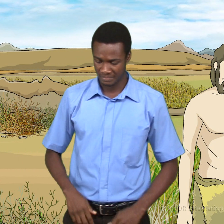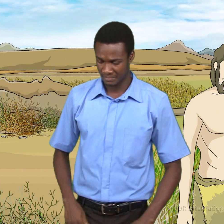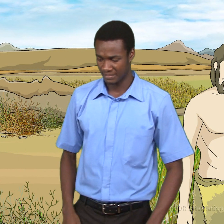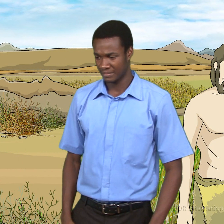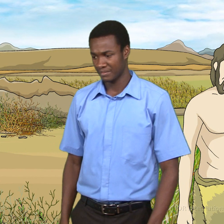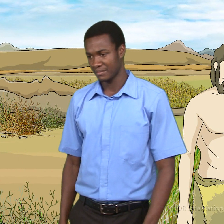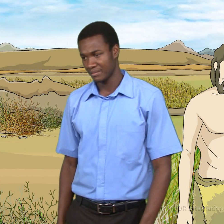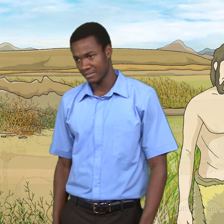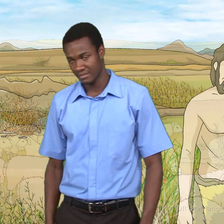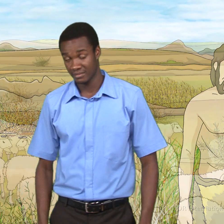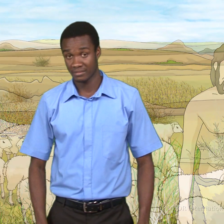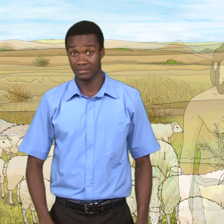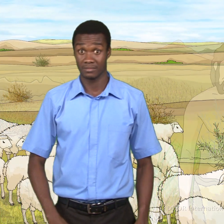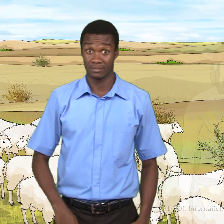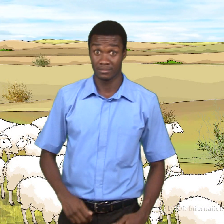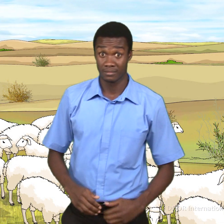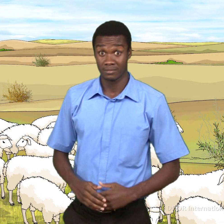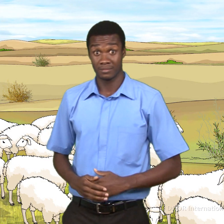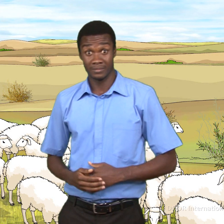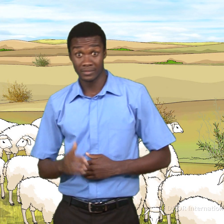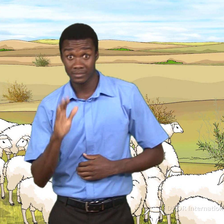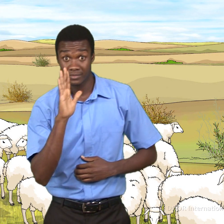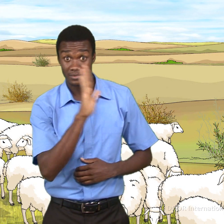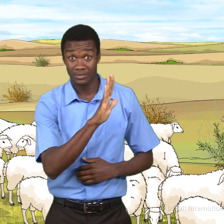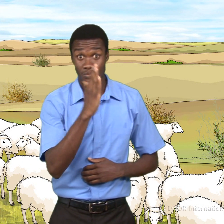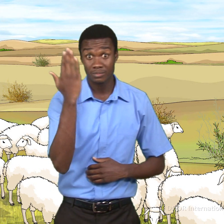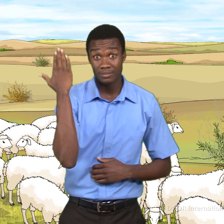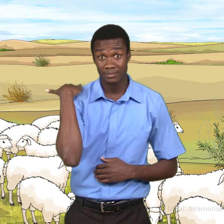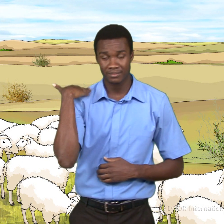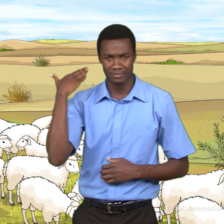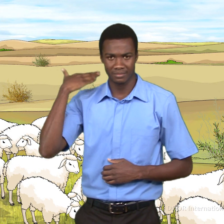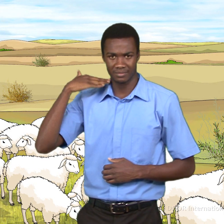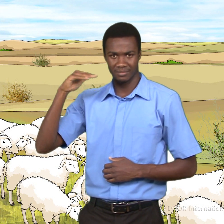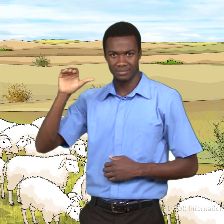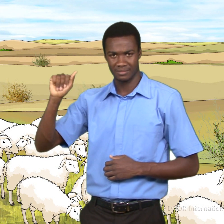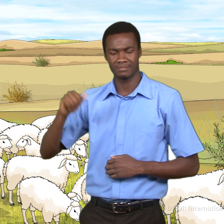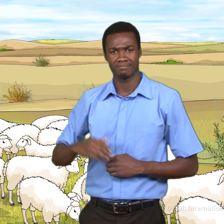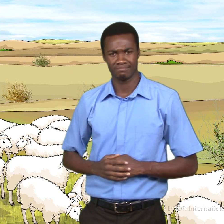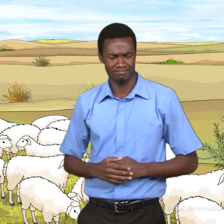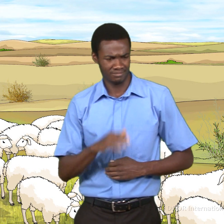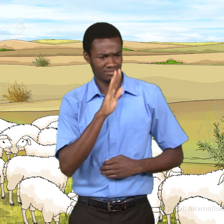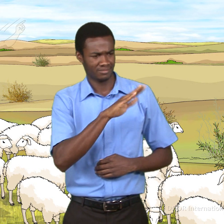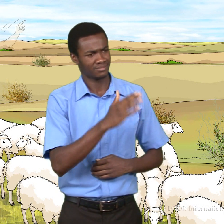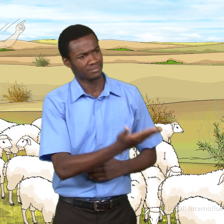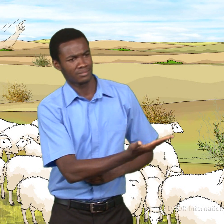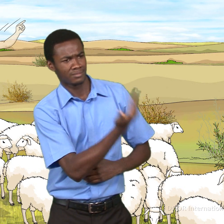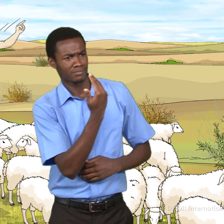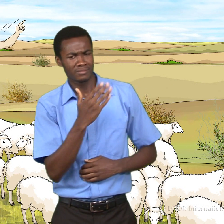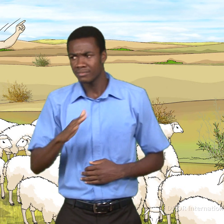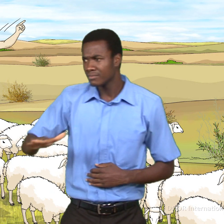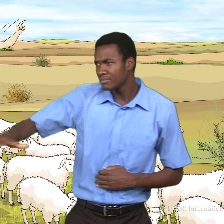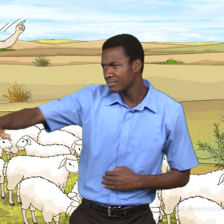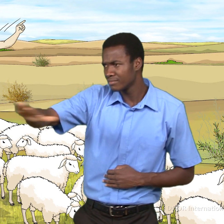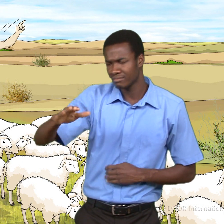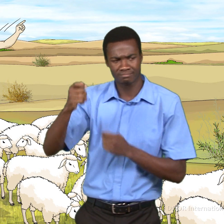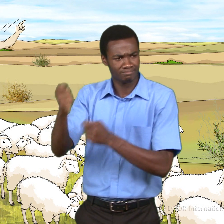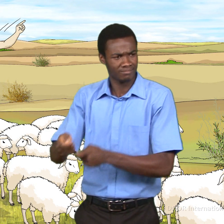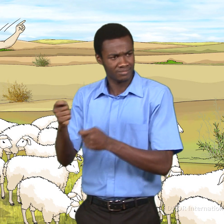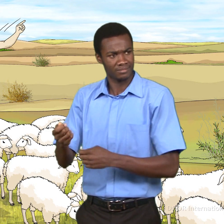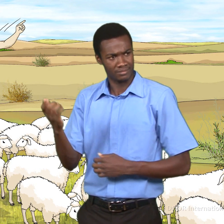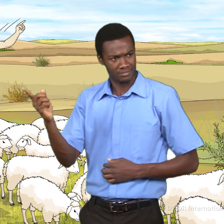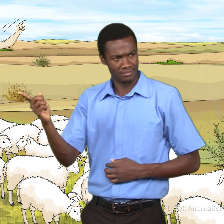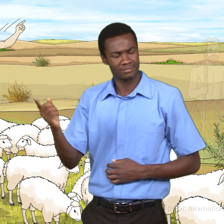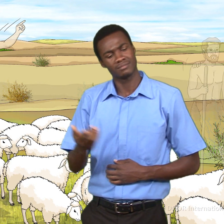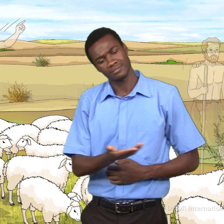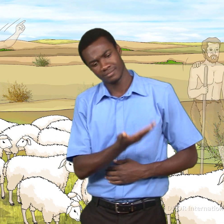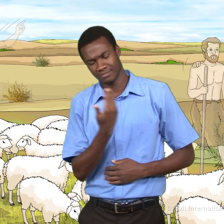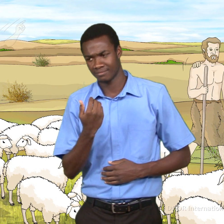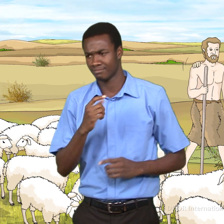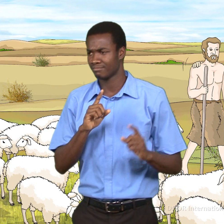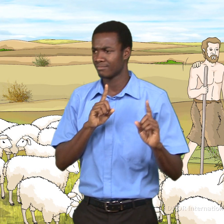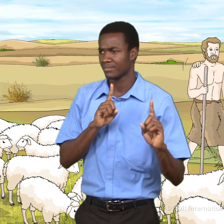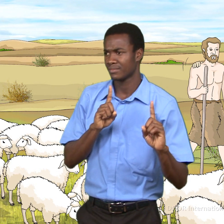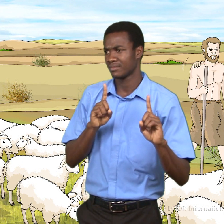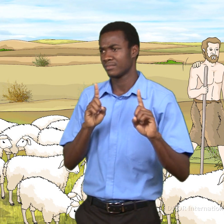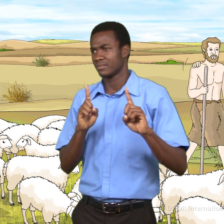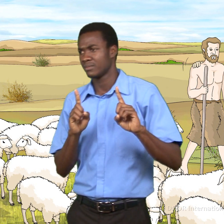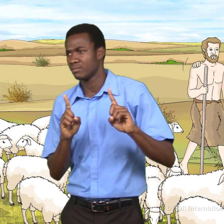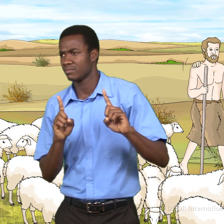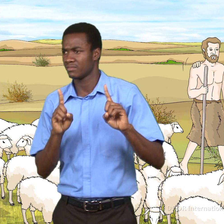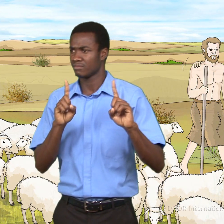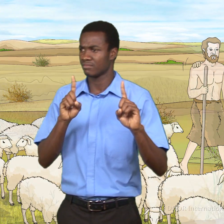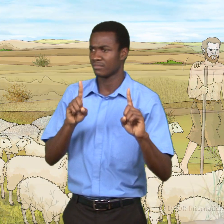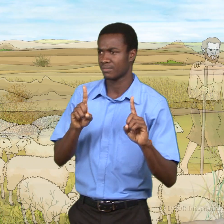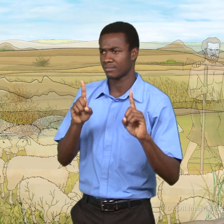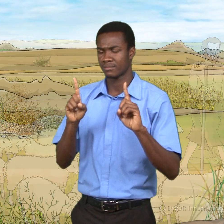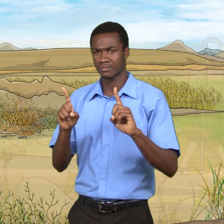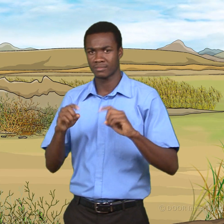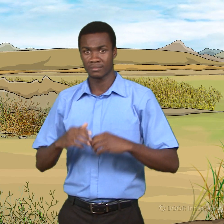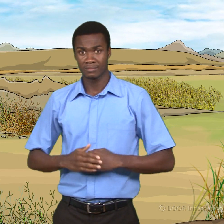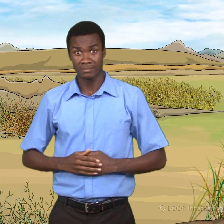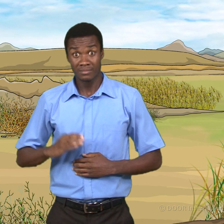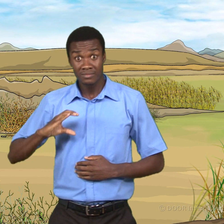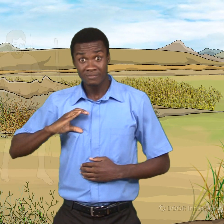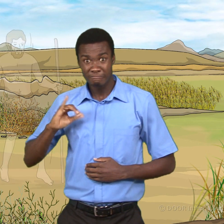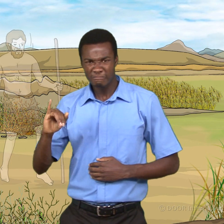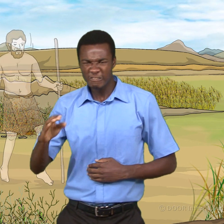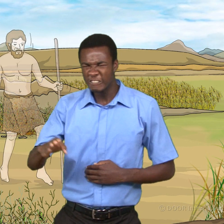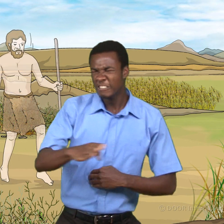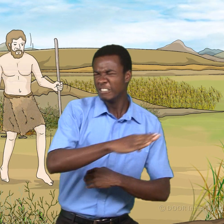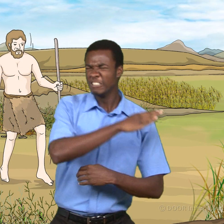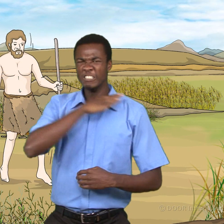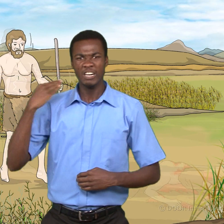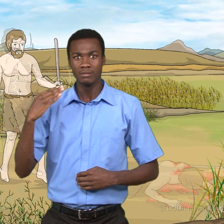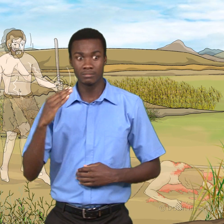Then Cain said to his brother Abel, “Let us go out to the field.”